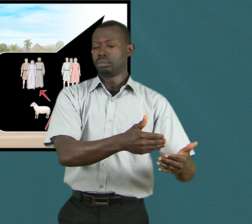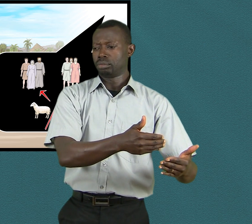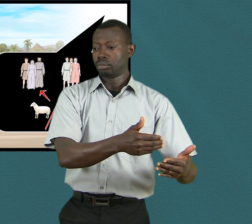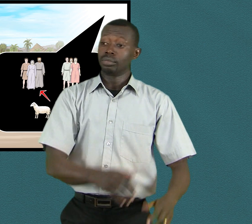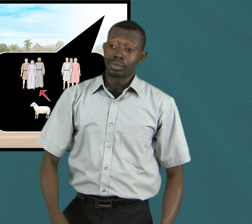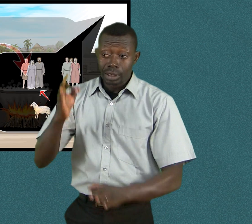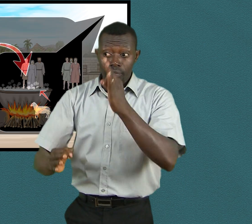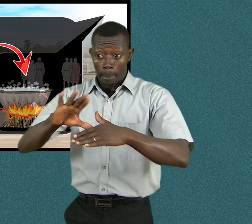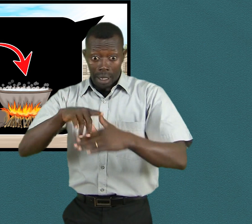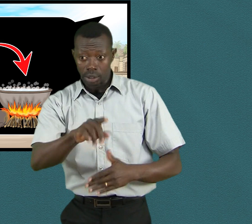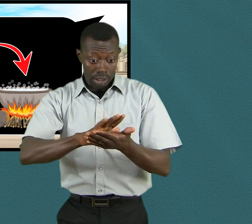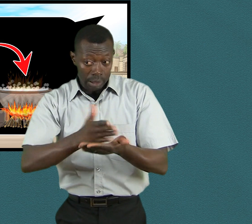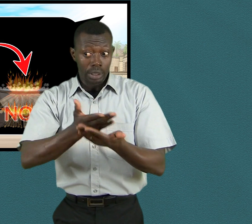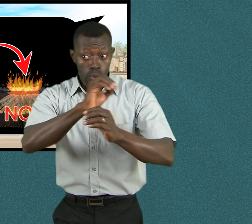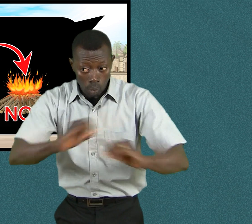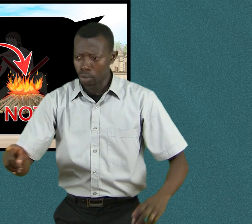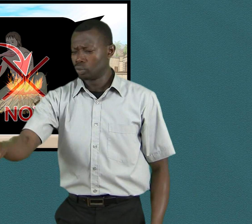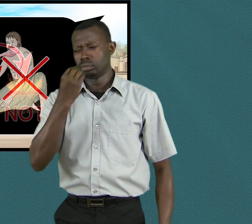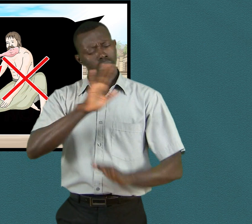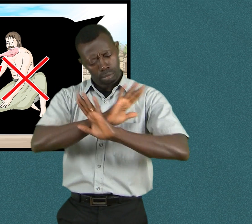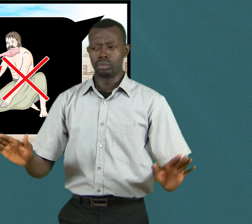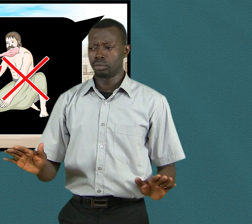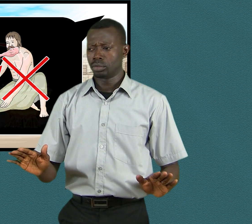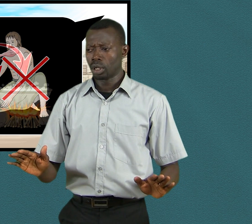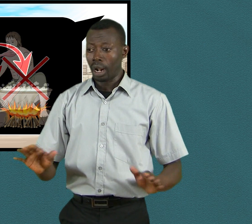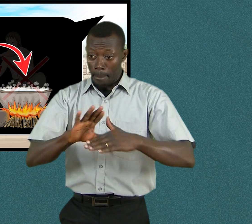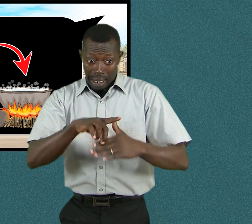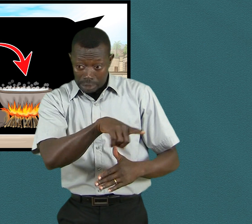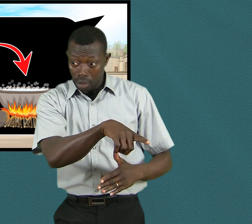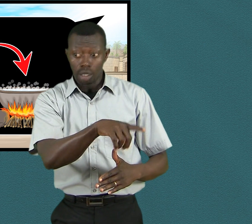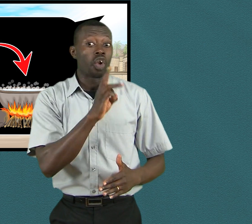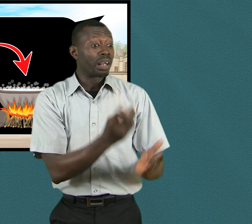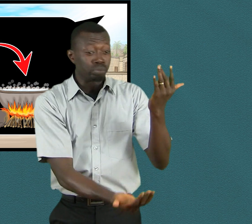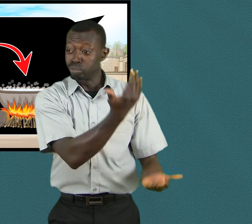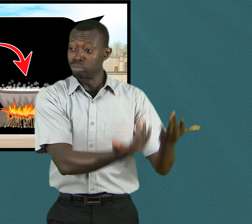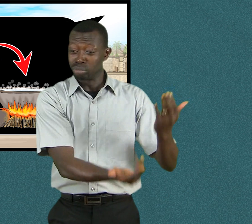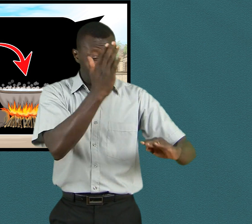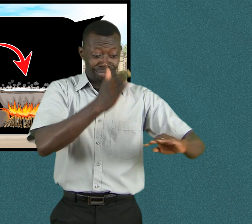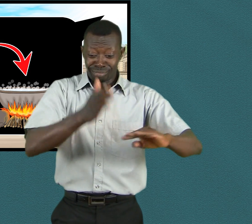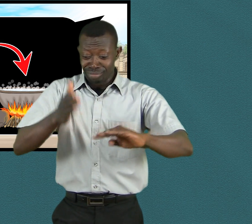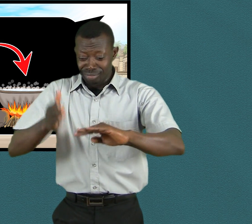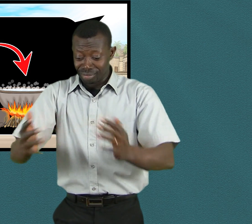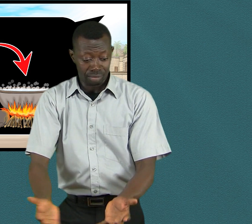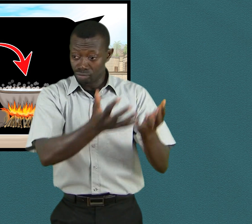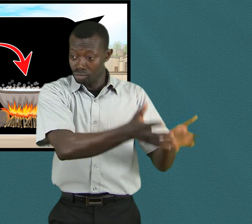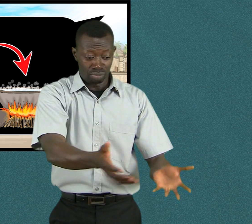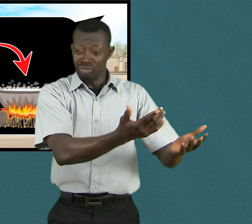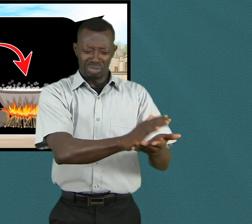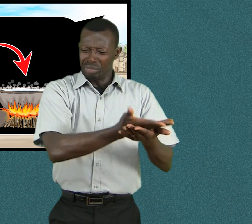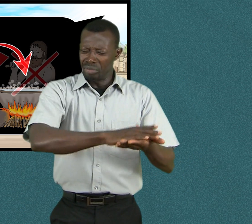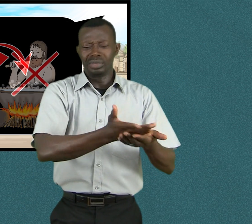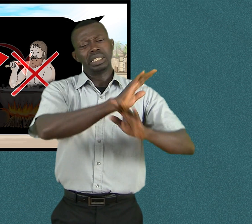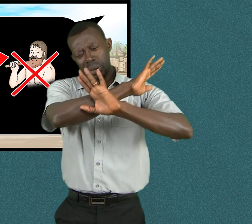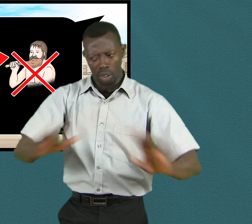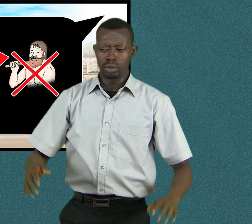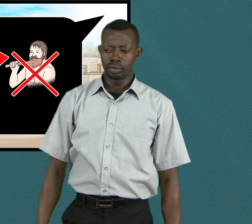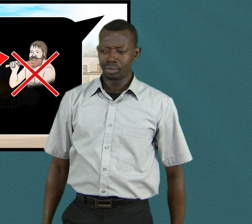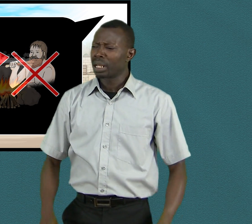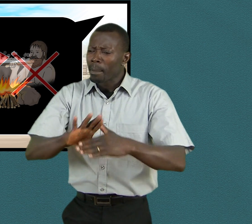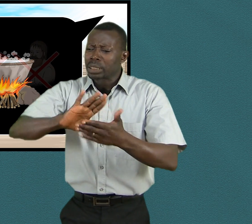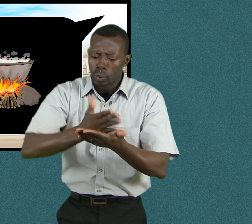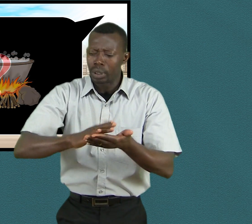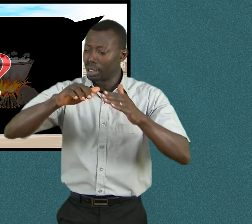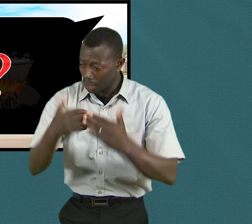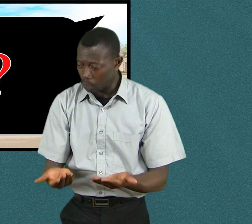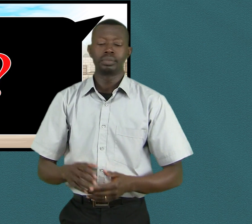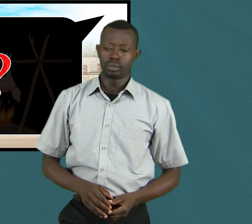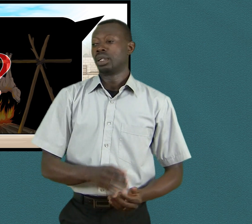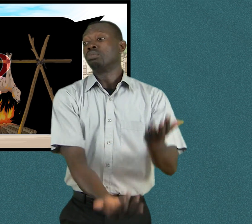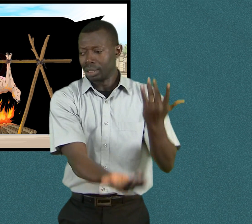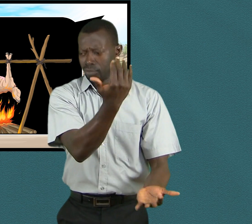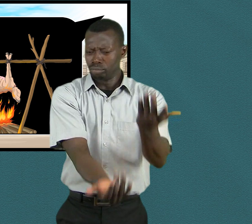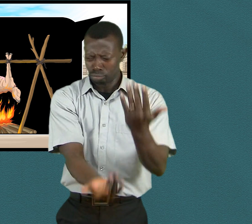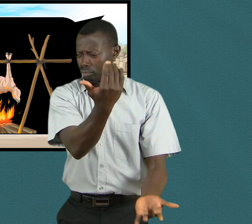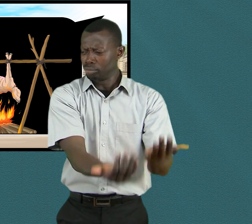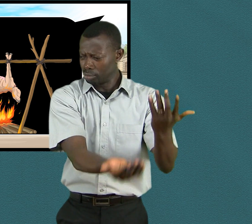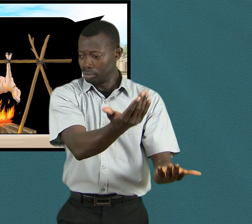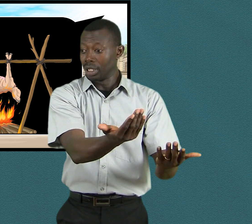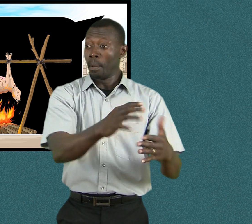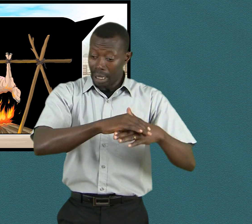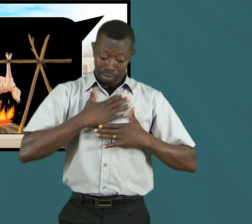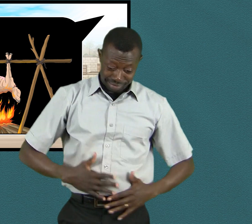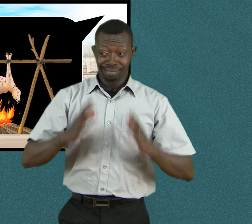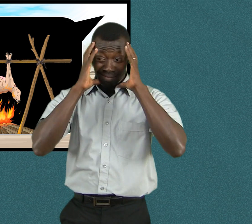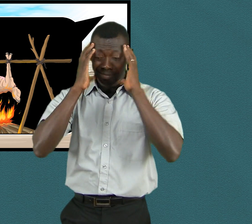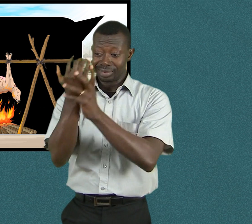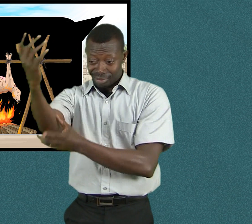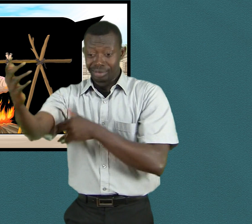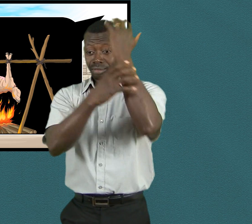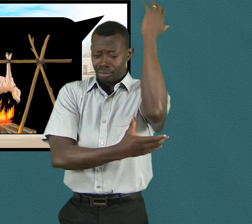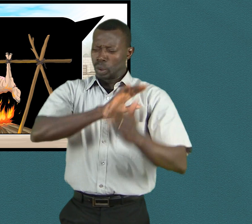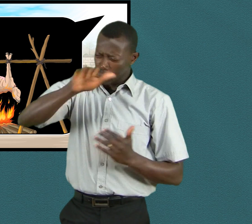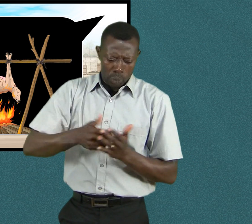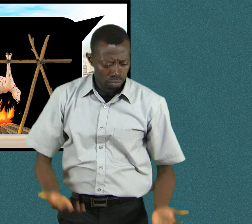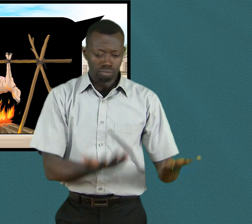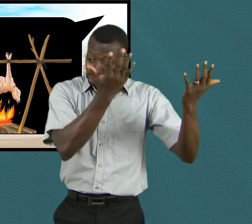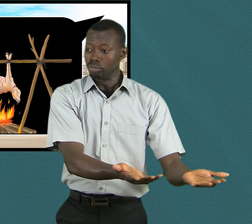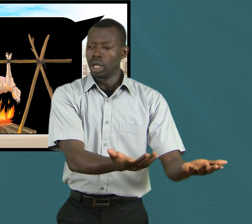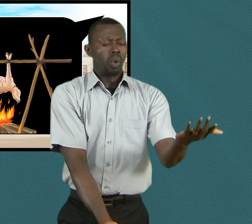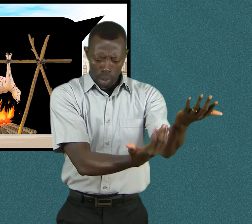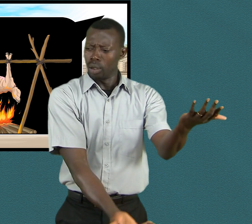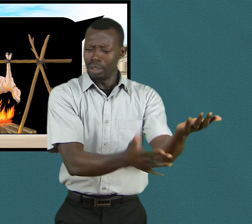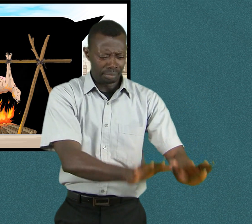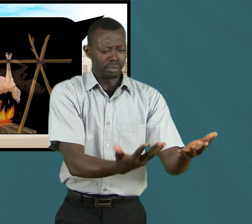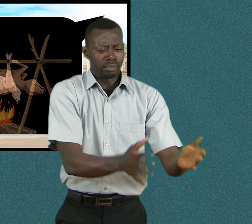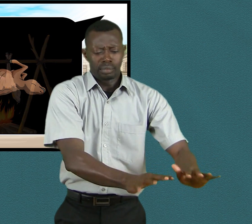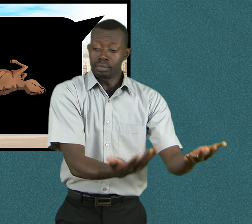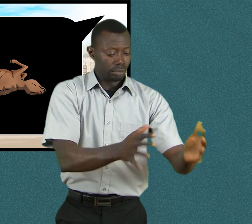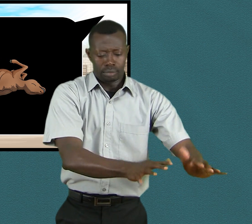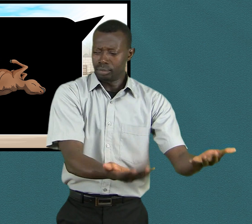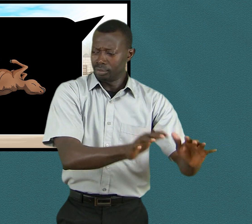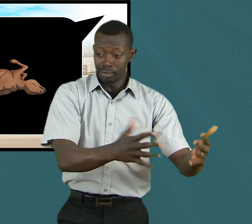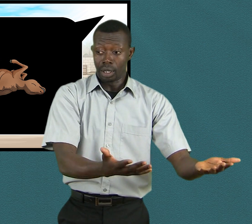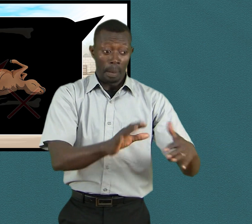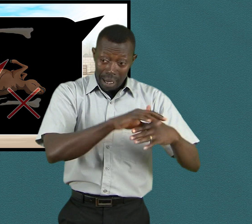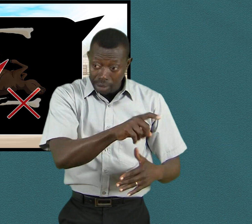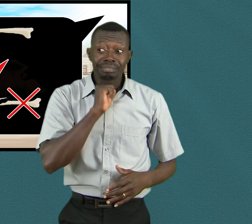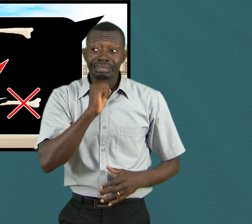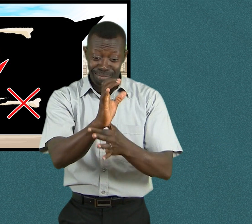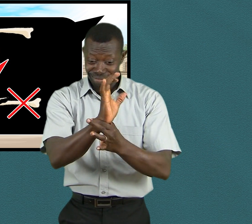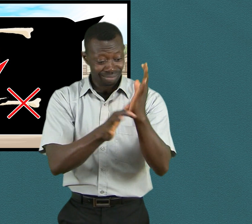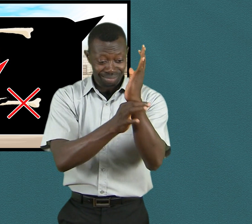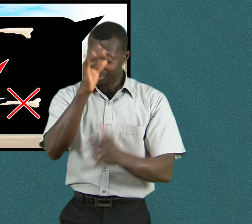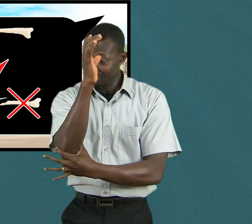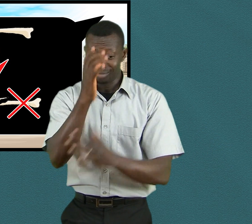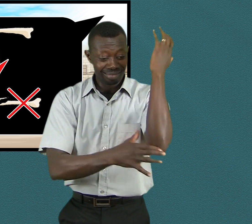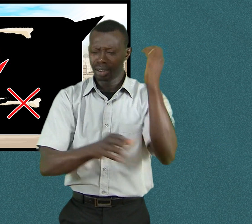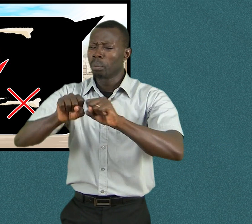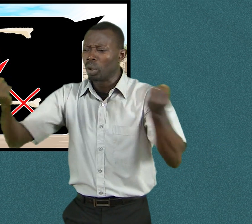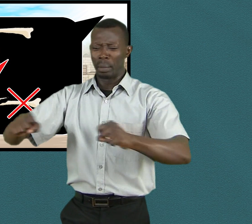Do not eat any of the meat raw or cooked in boiling water, but only roasted over the fire—its head and legs and inner parts.